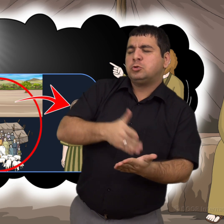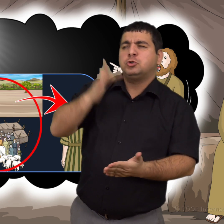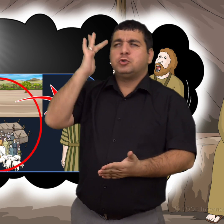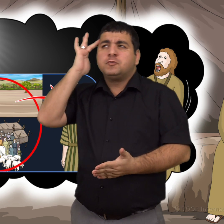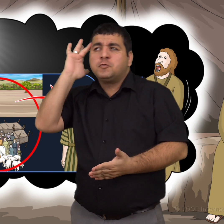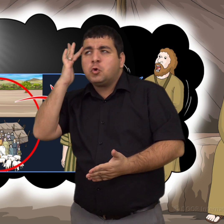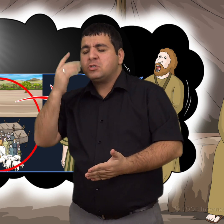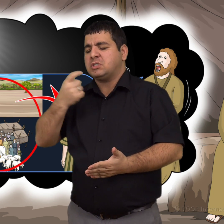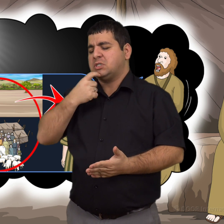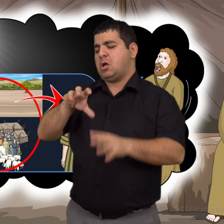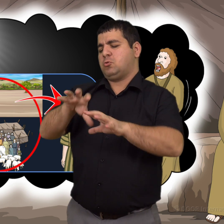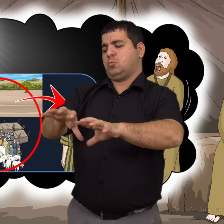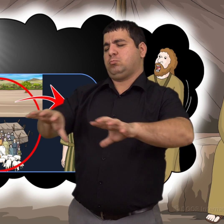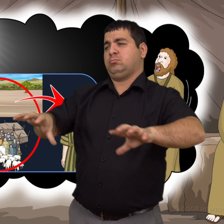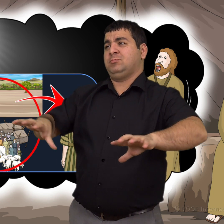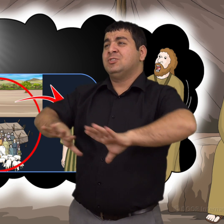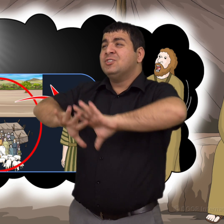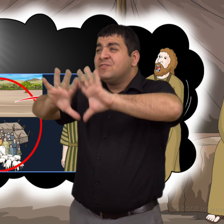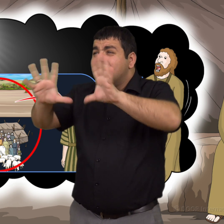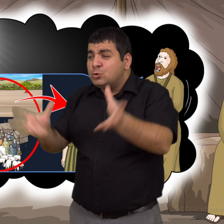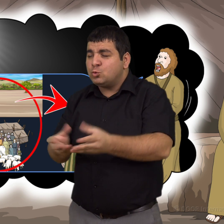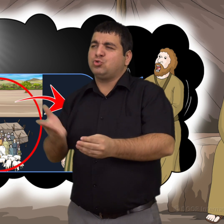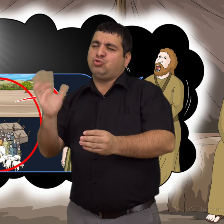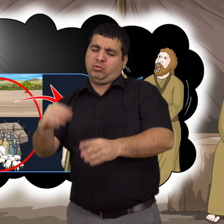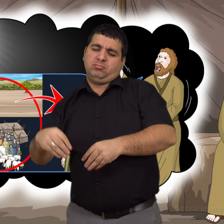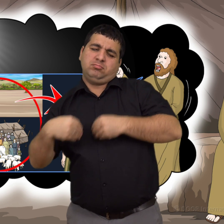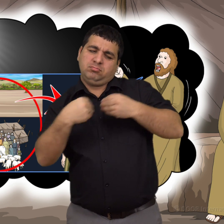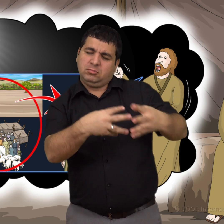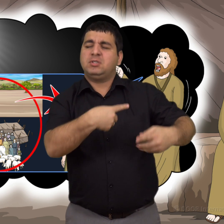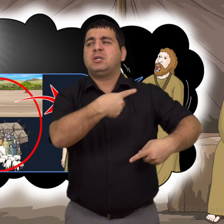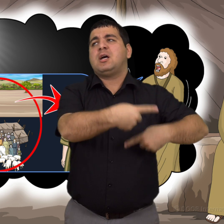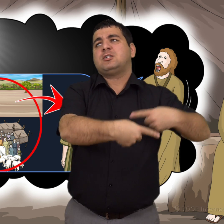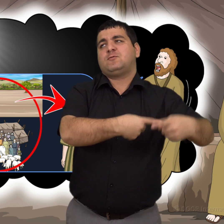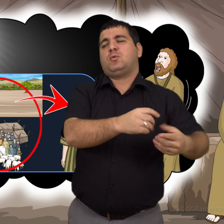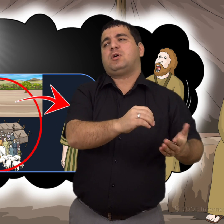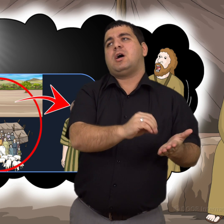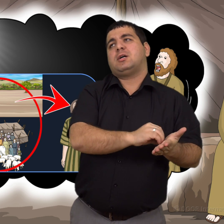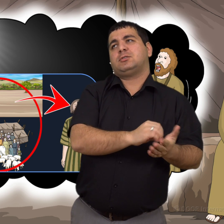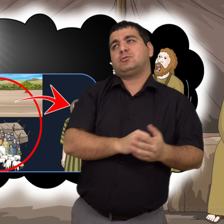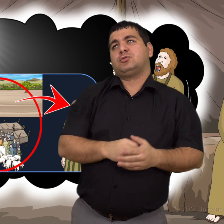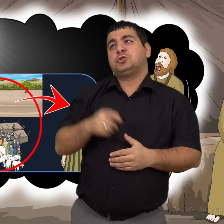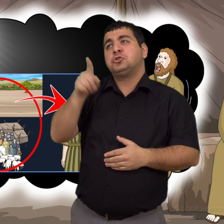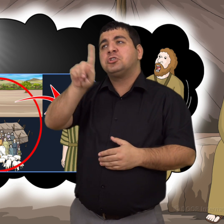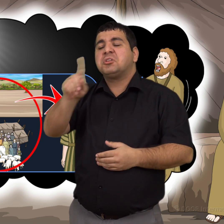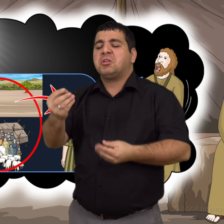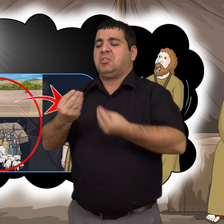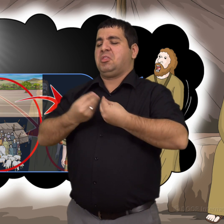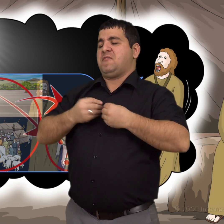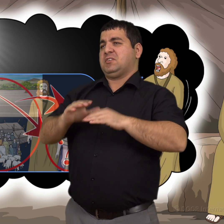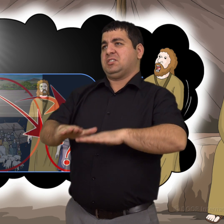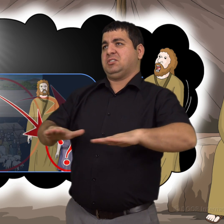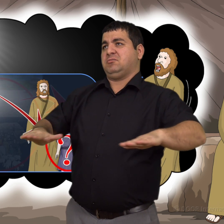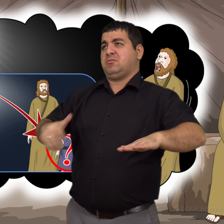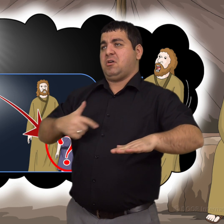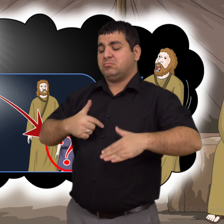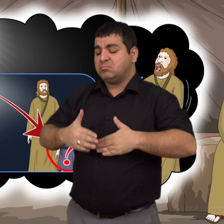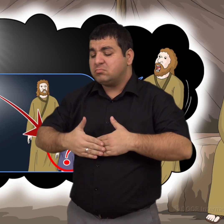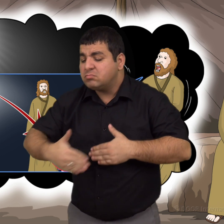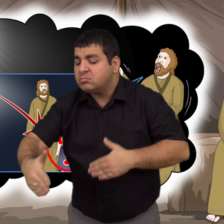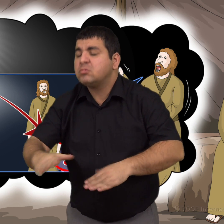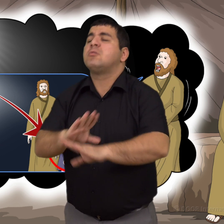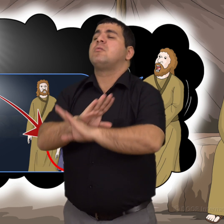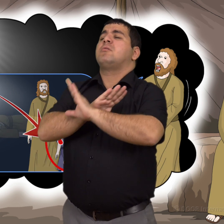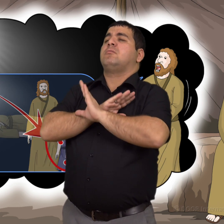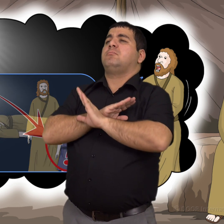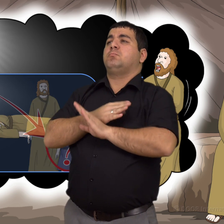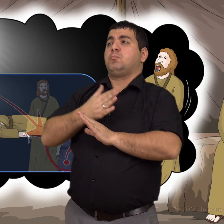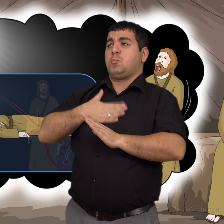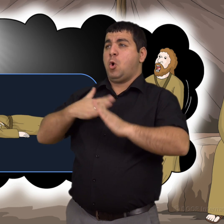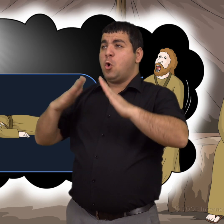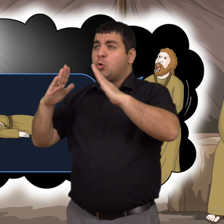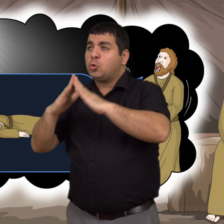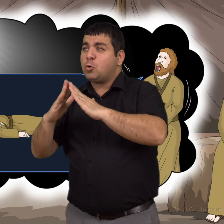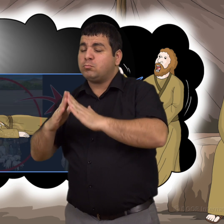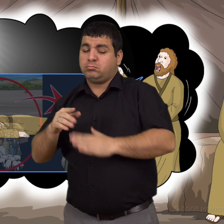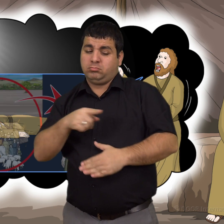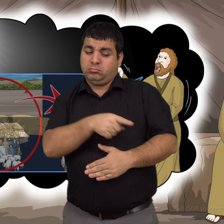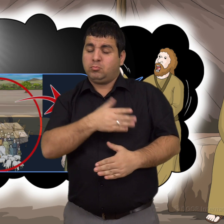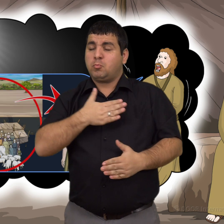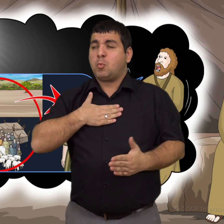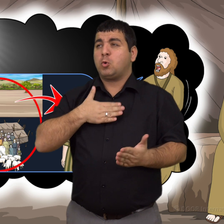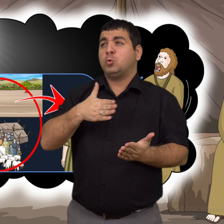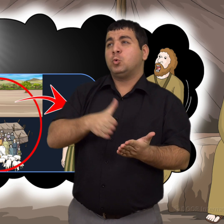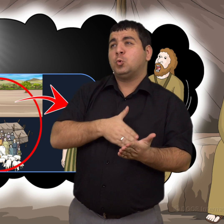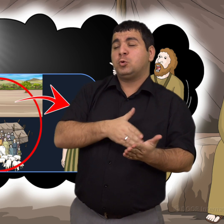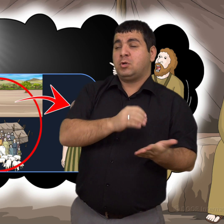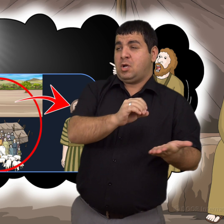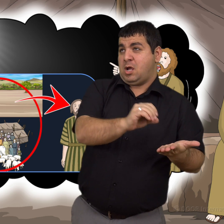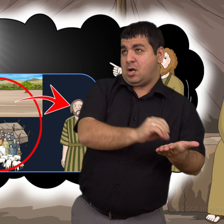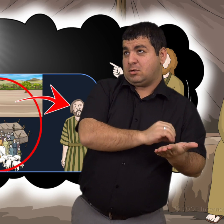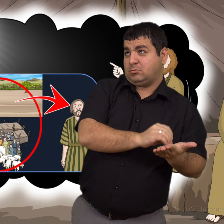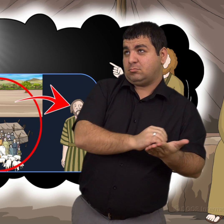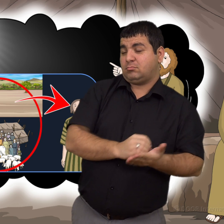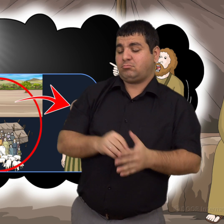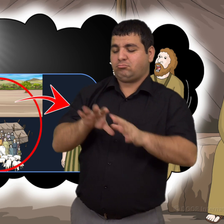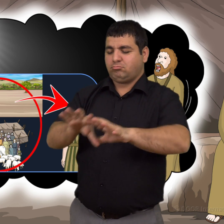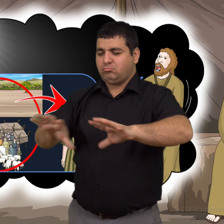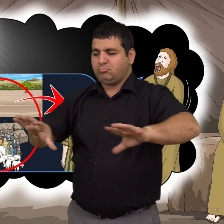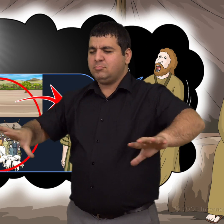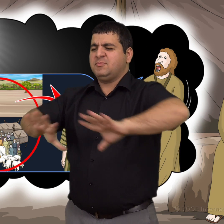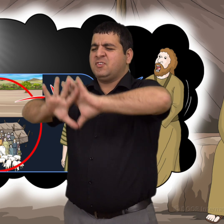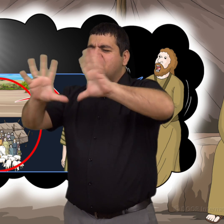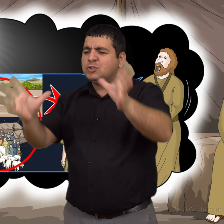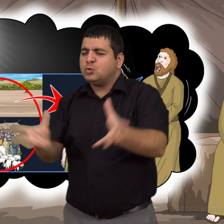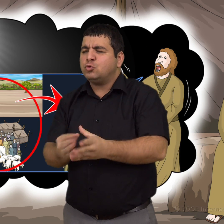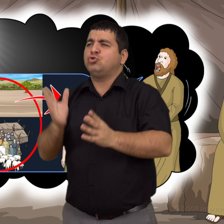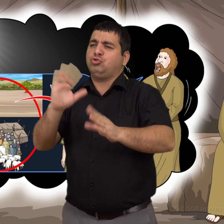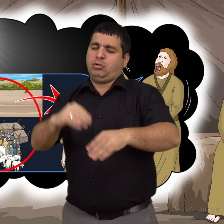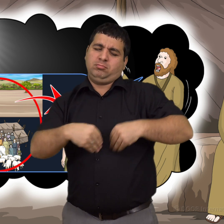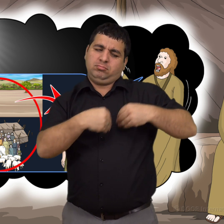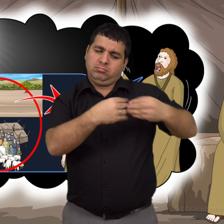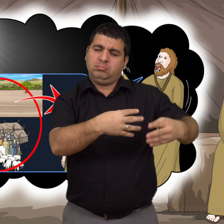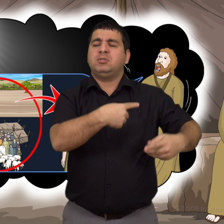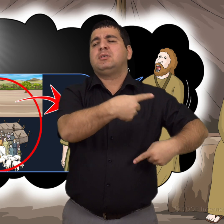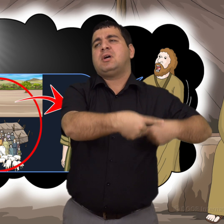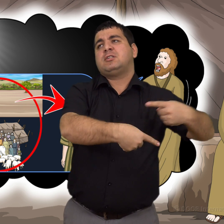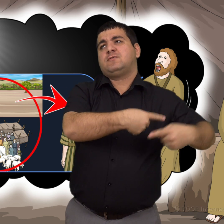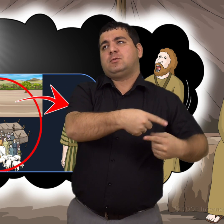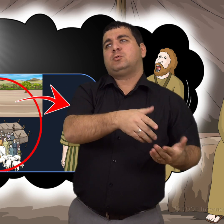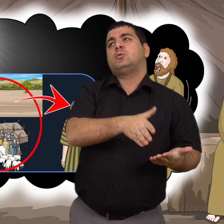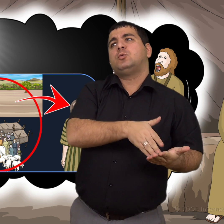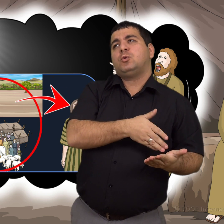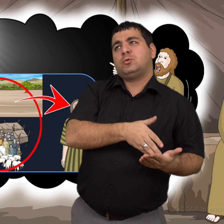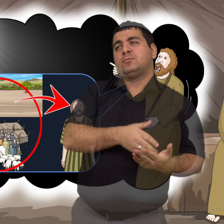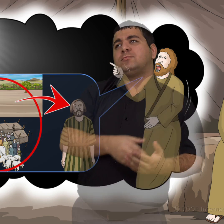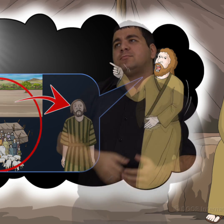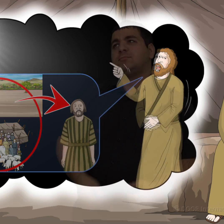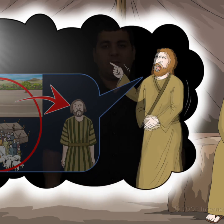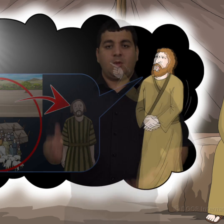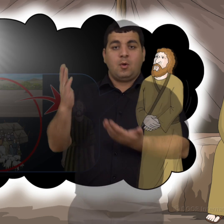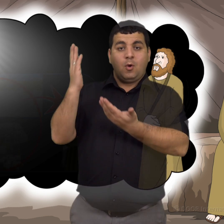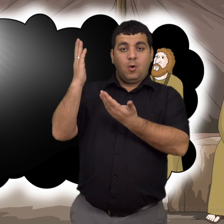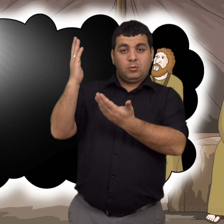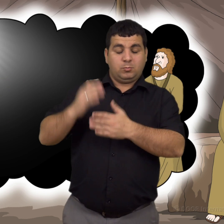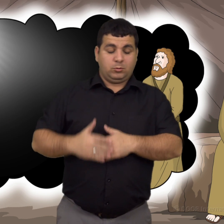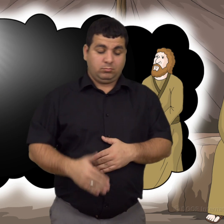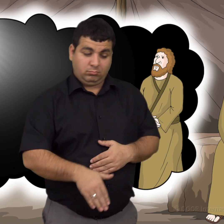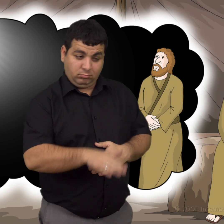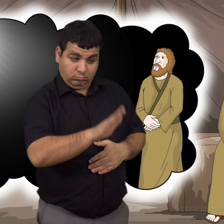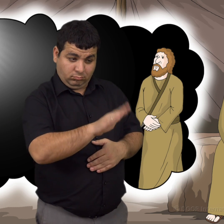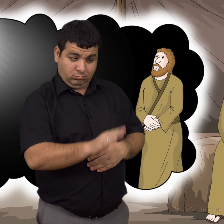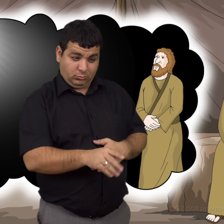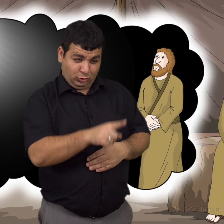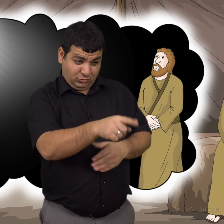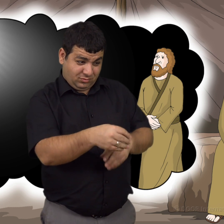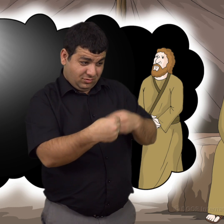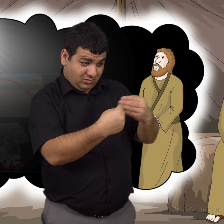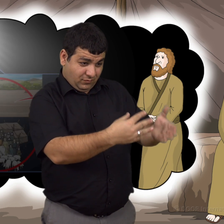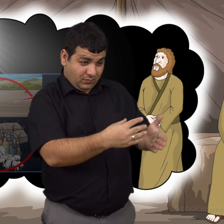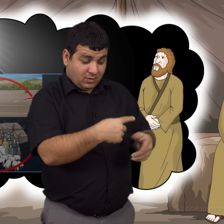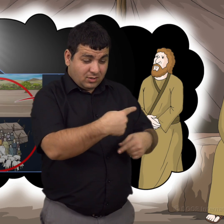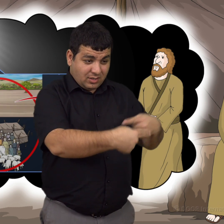Abram continued, “Behold, You have given me no offspring, so a servant in my household will be my heir.”